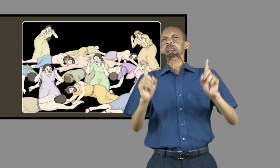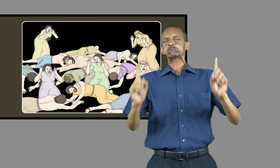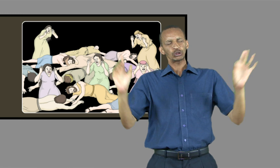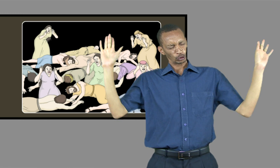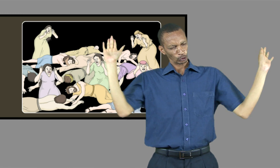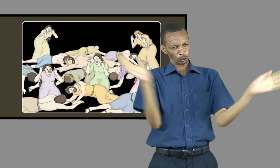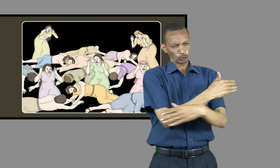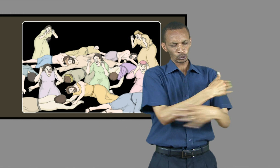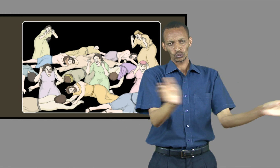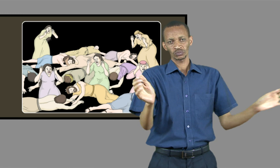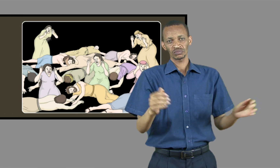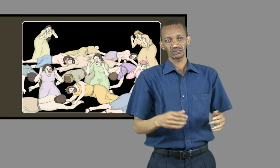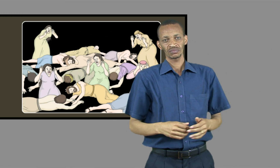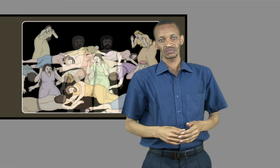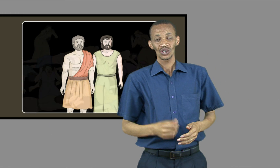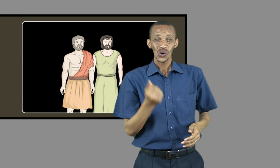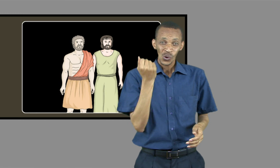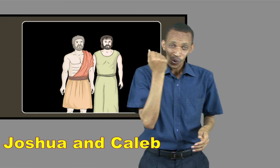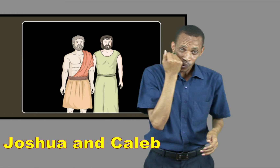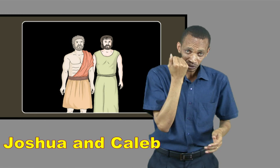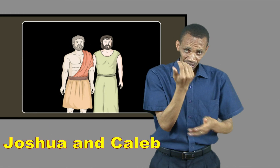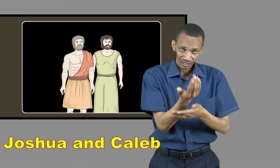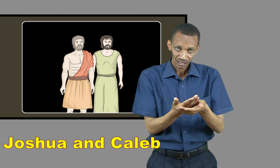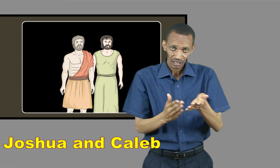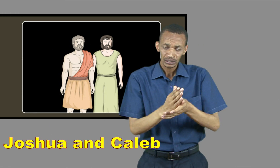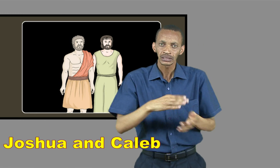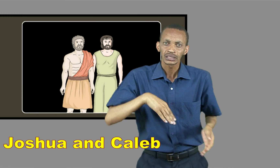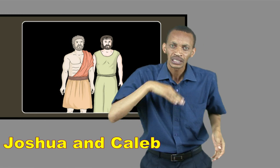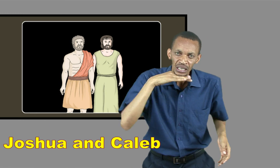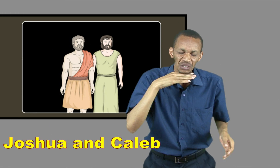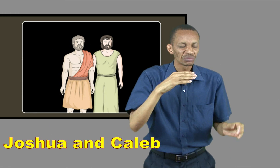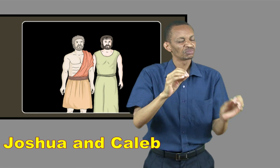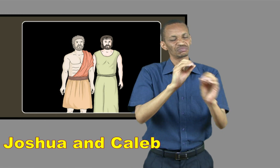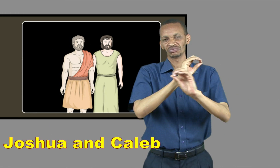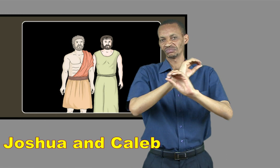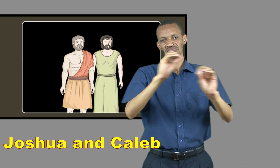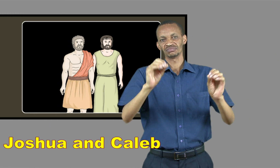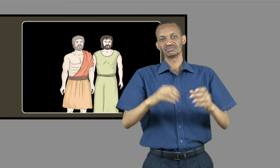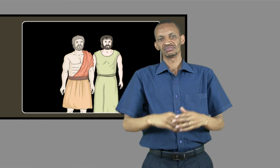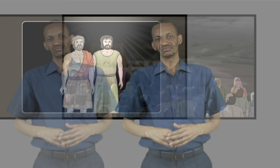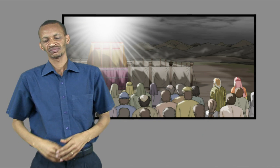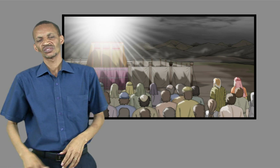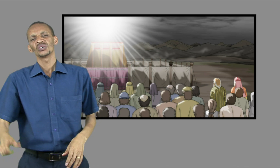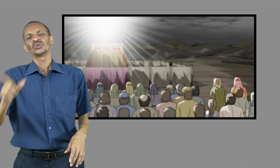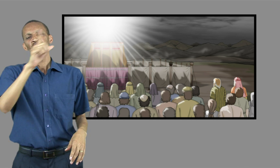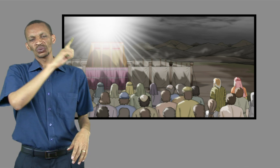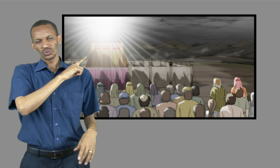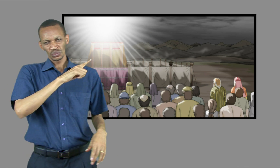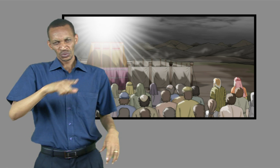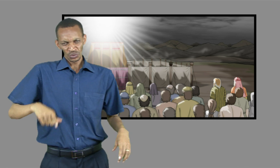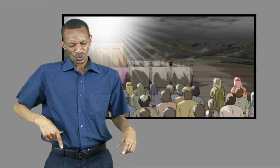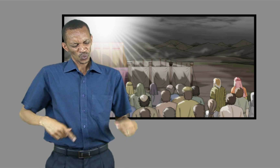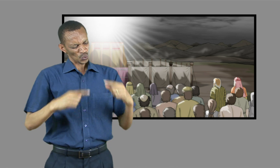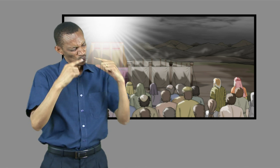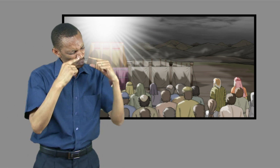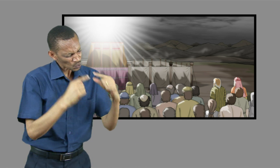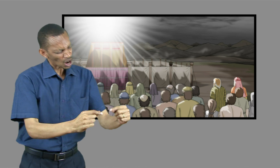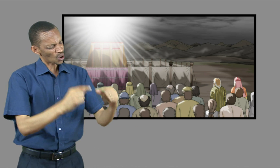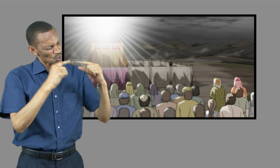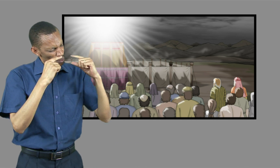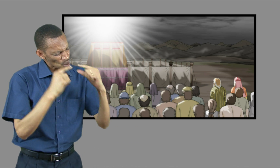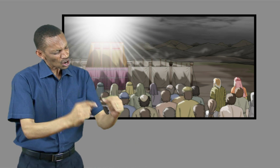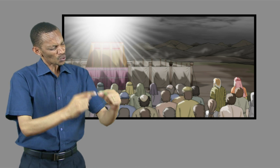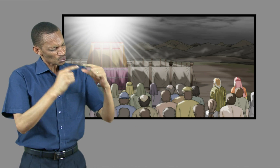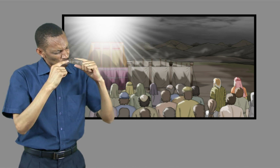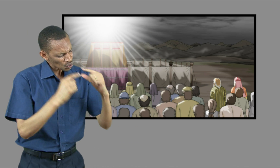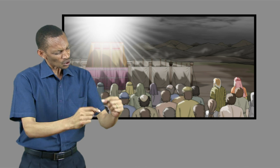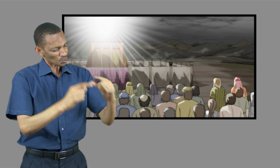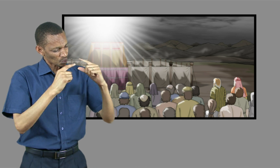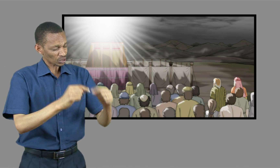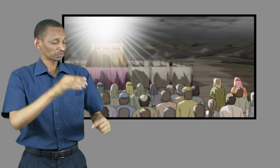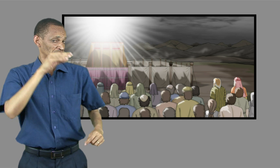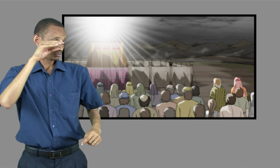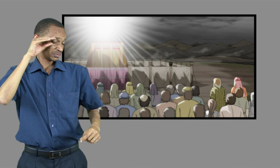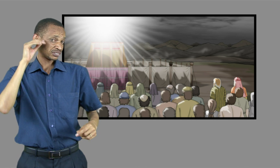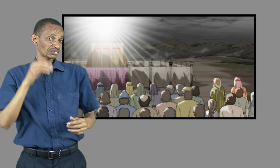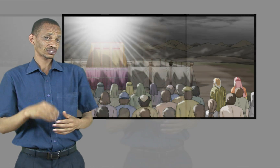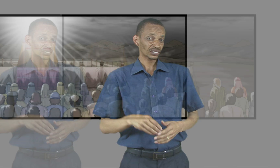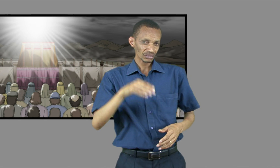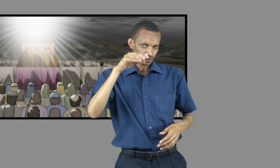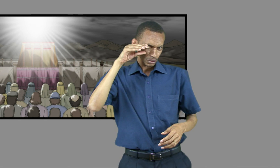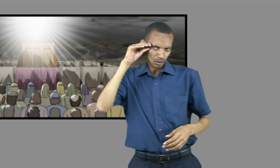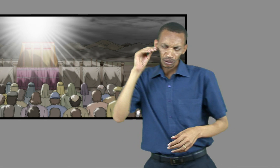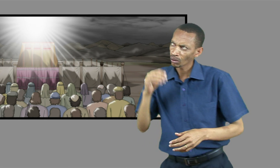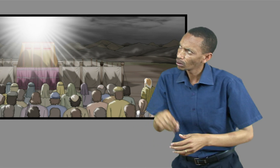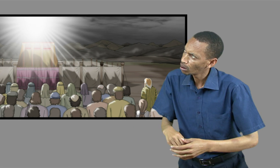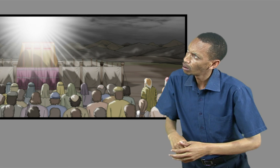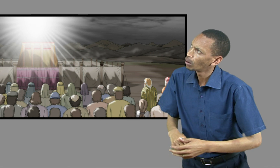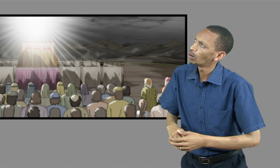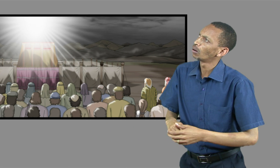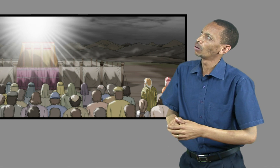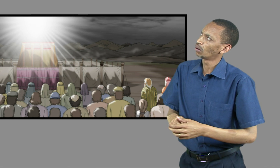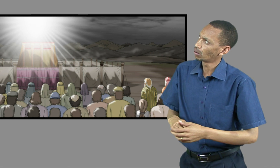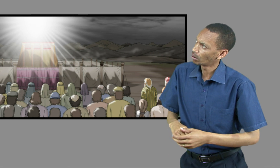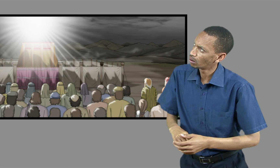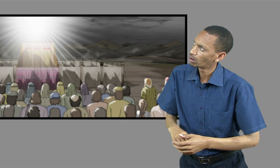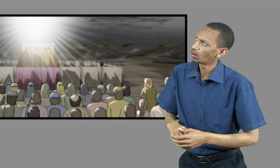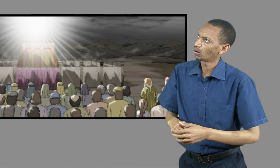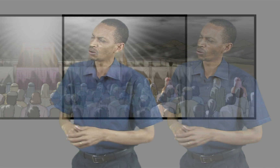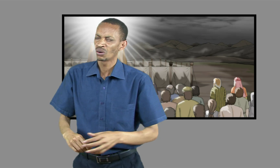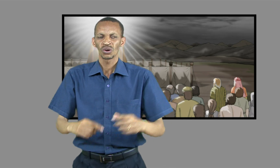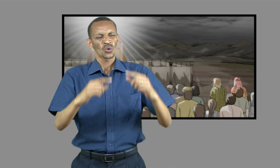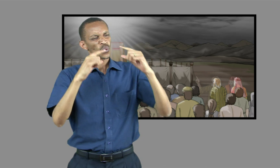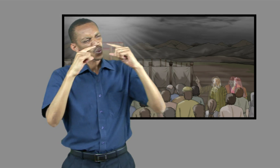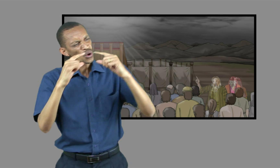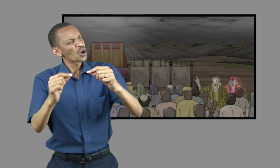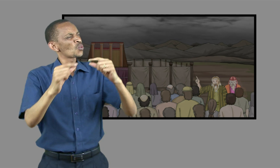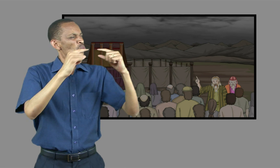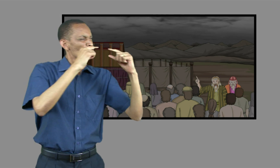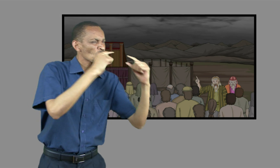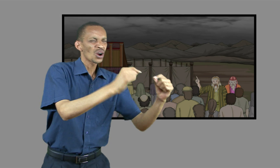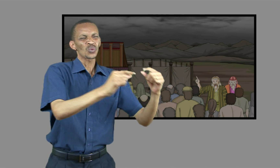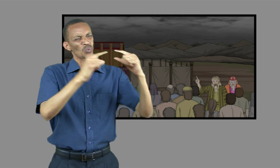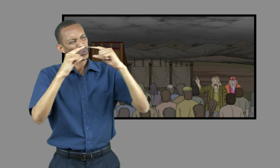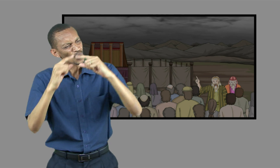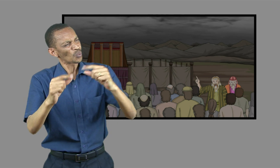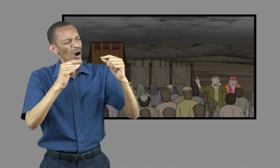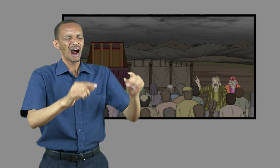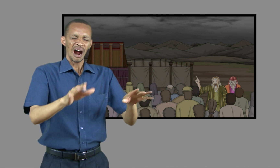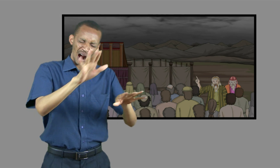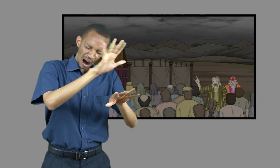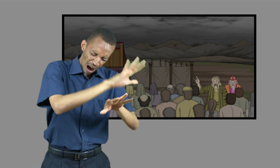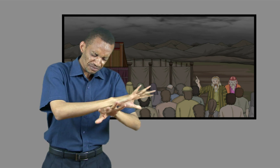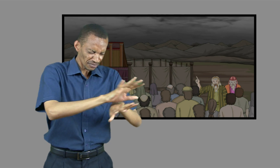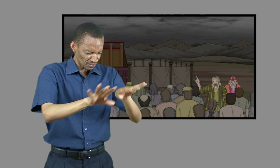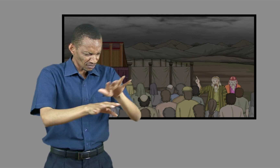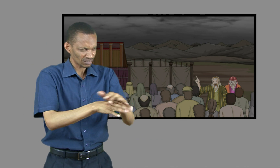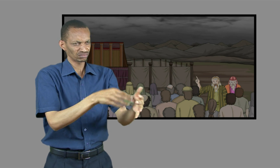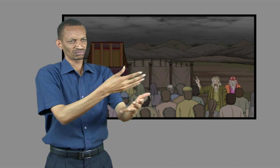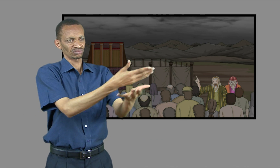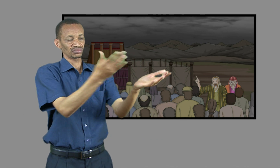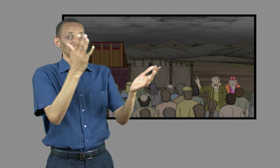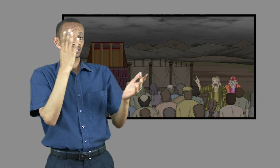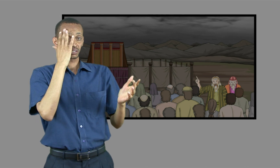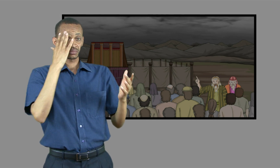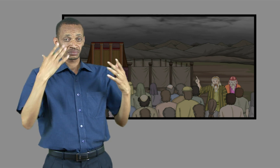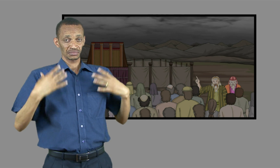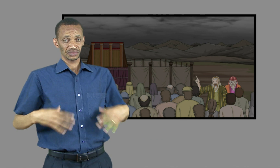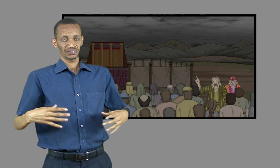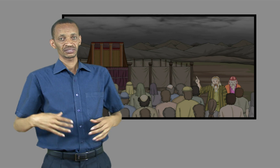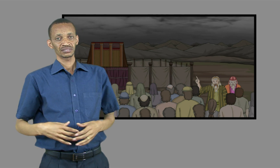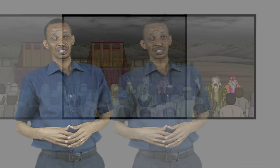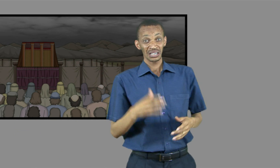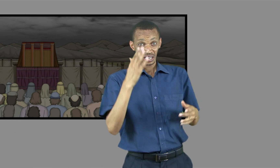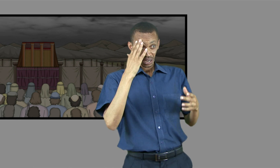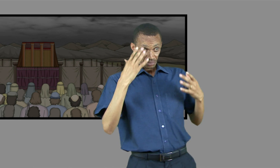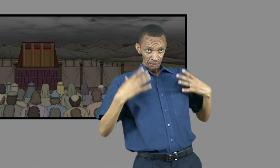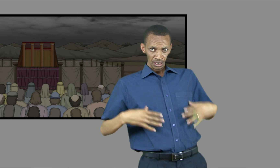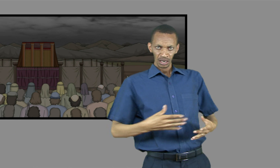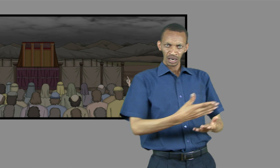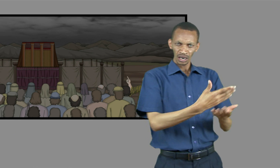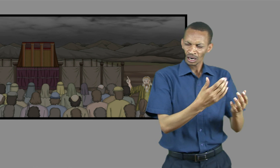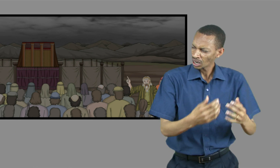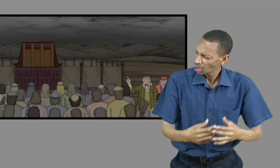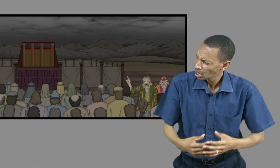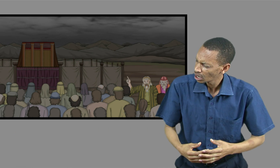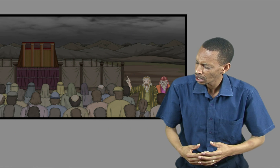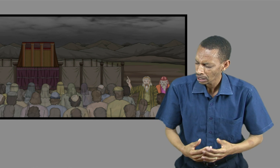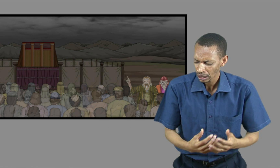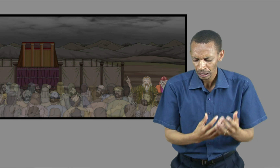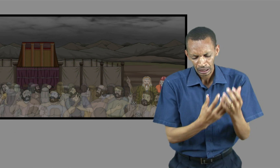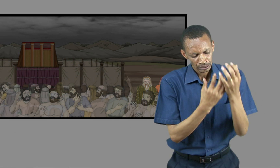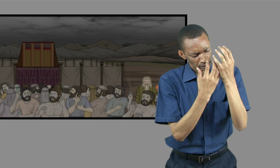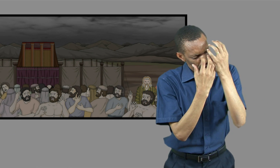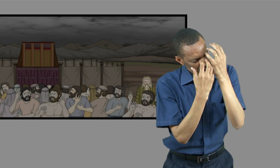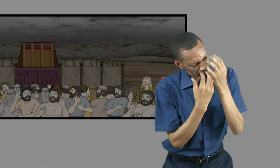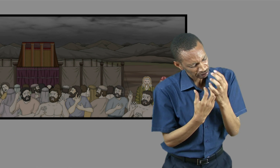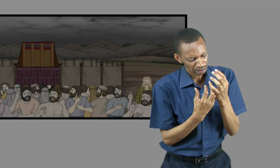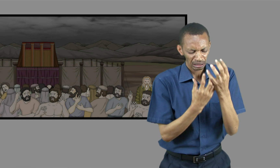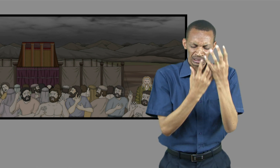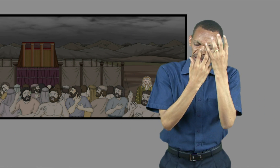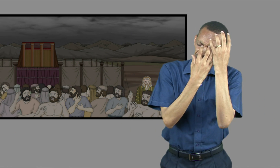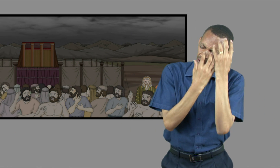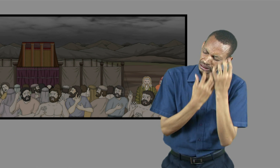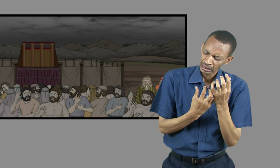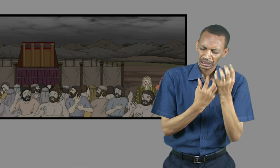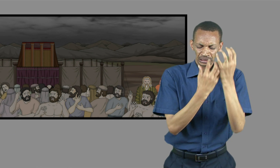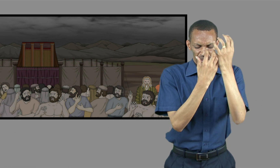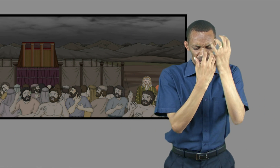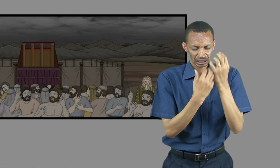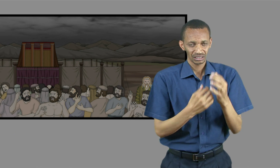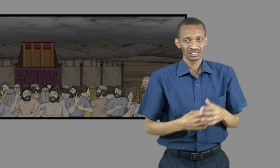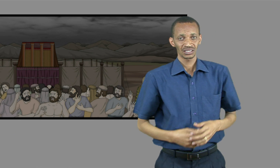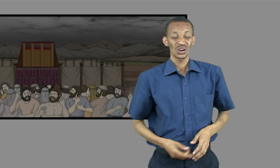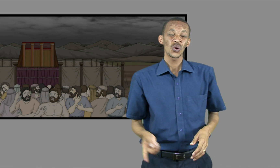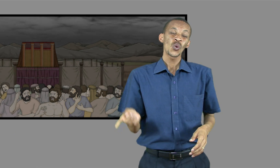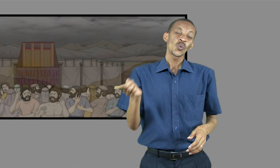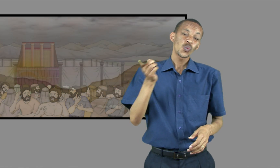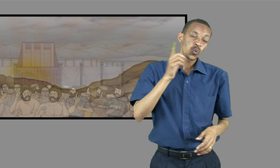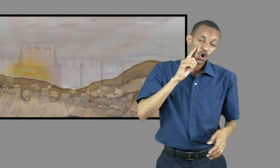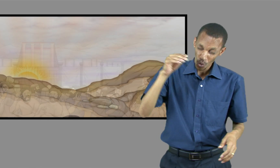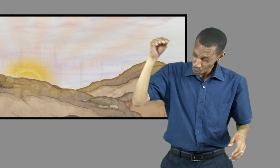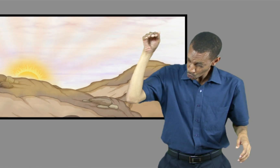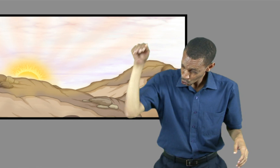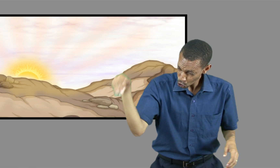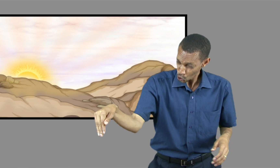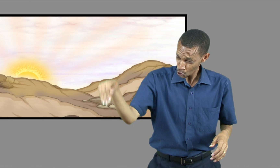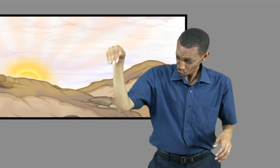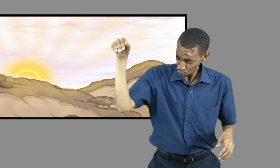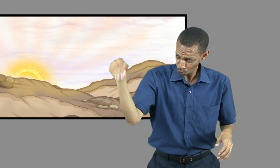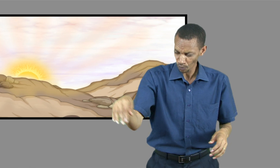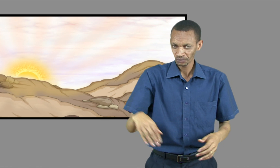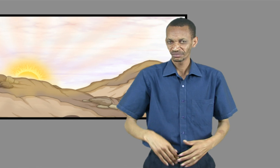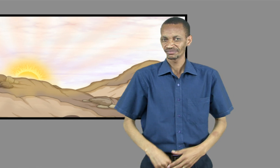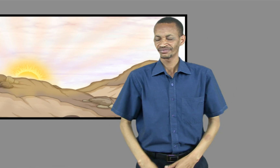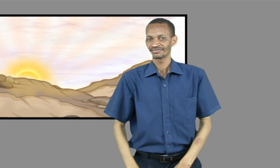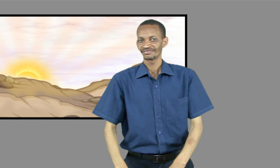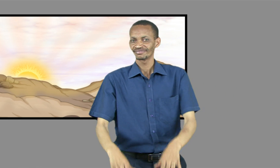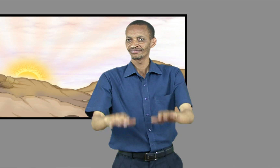Of those men who had gone to spy out the land, only Joshua son of Nun and Caleb son of Jephunneh remained alive. And when Moses relayed these words to all the Israelites, the people mourned bitterly.